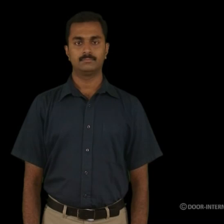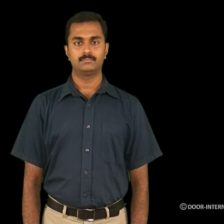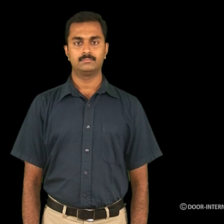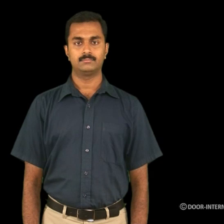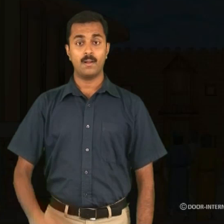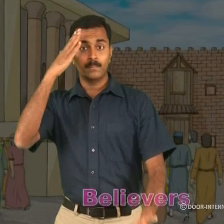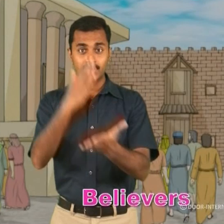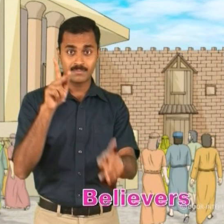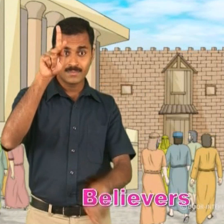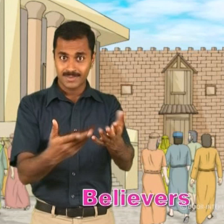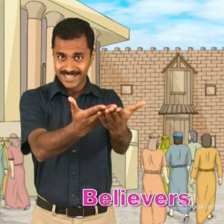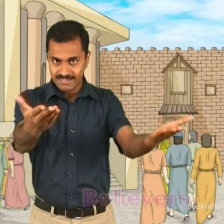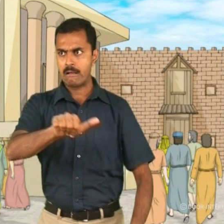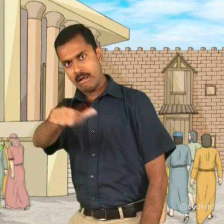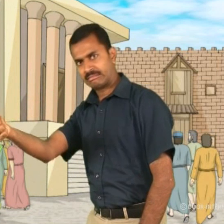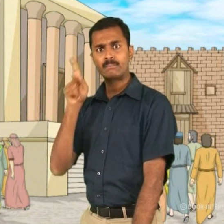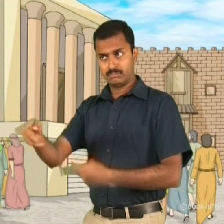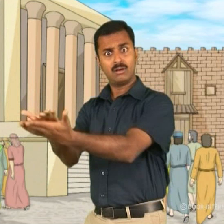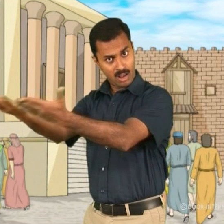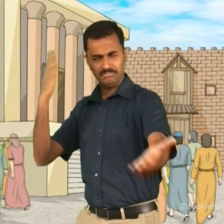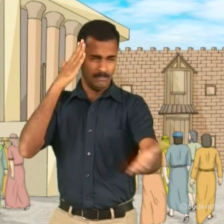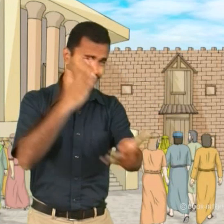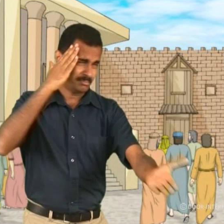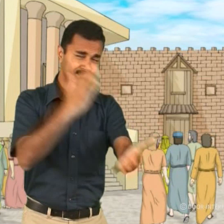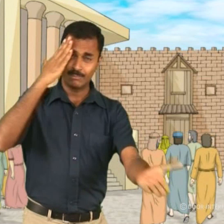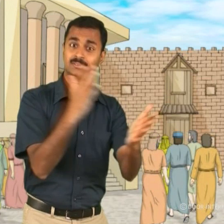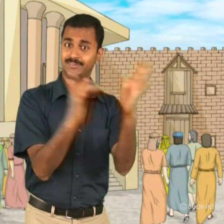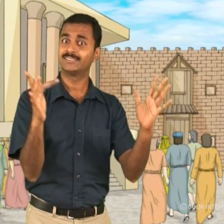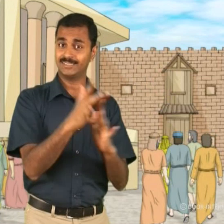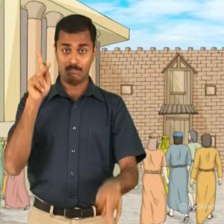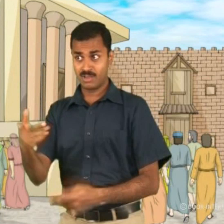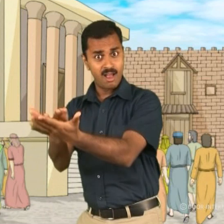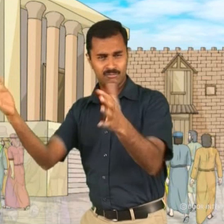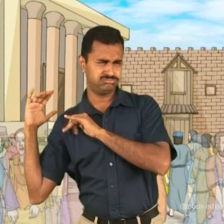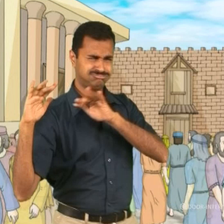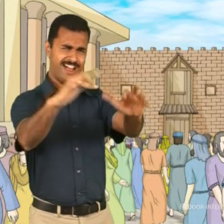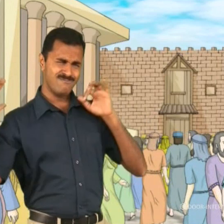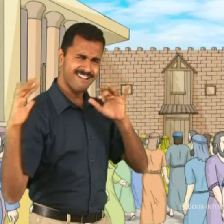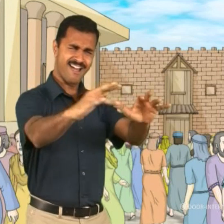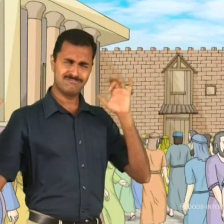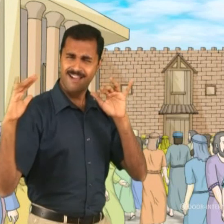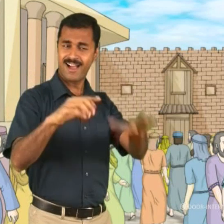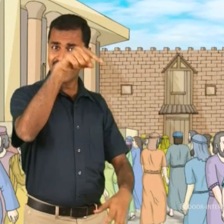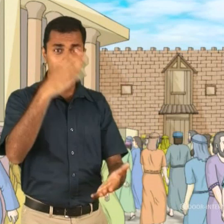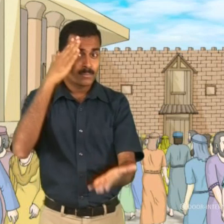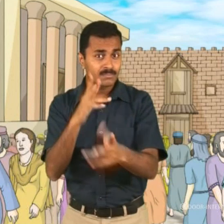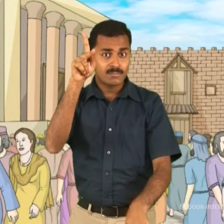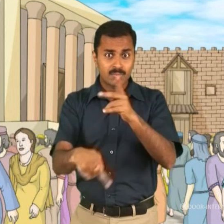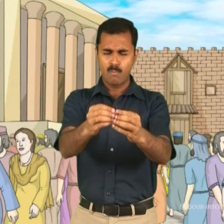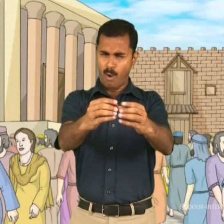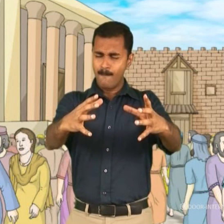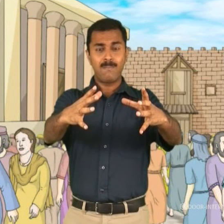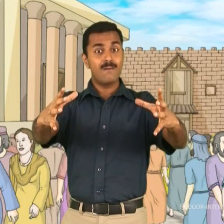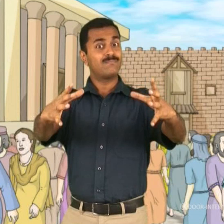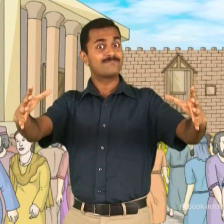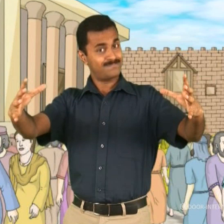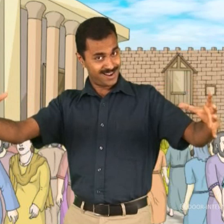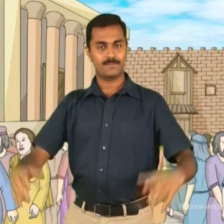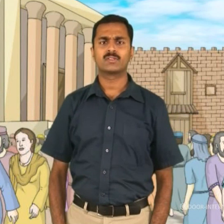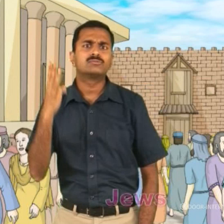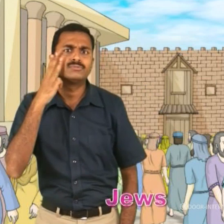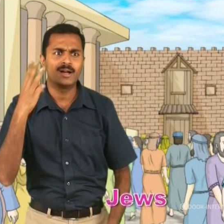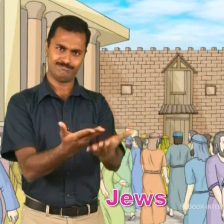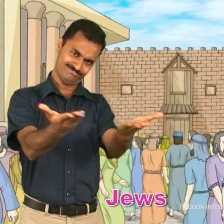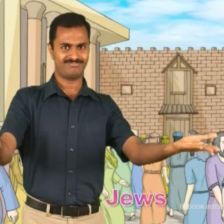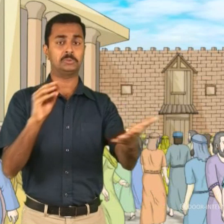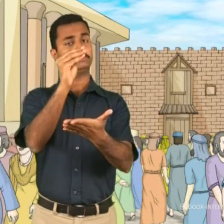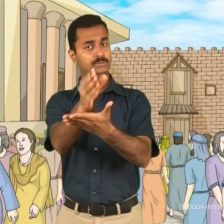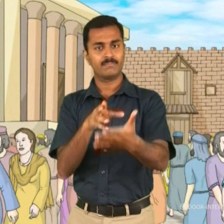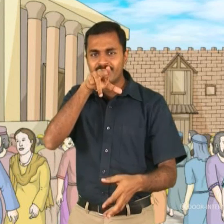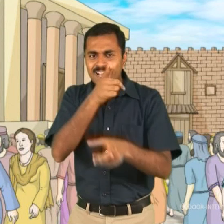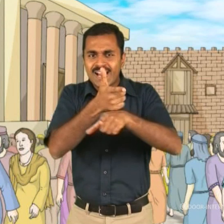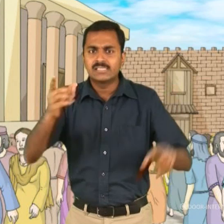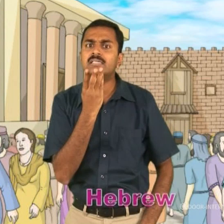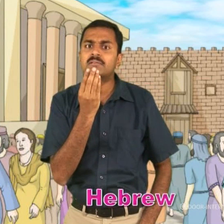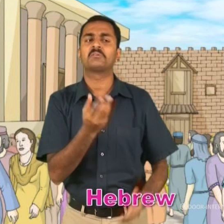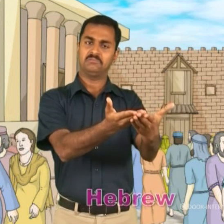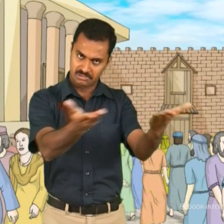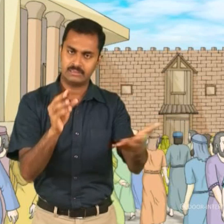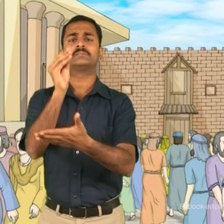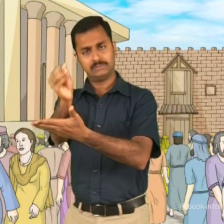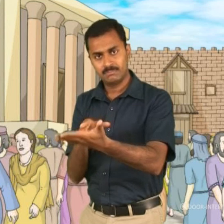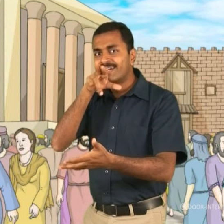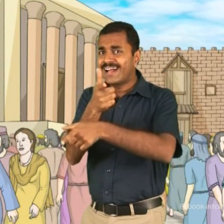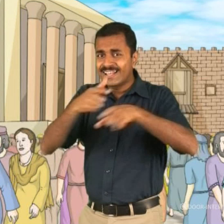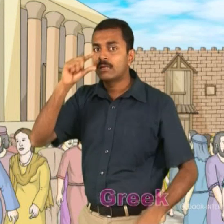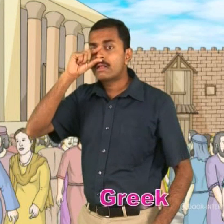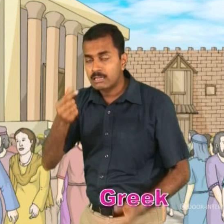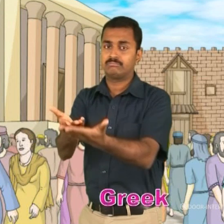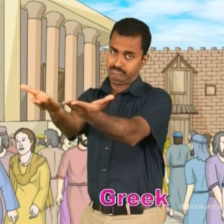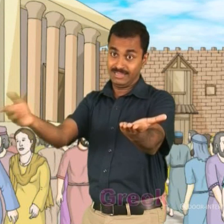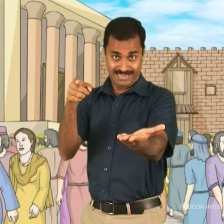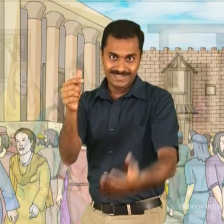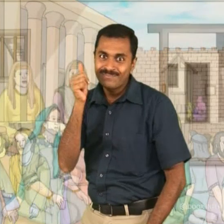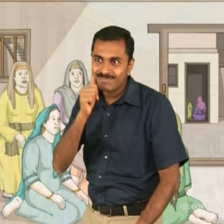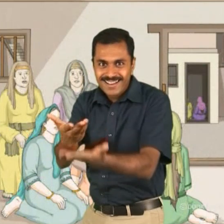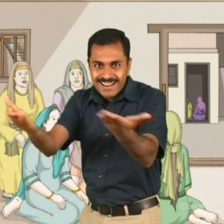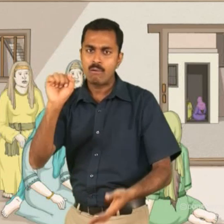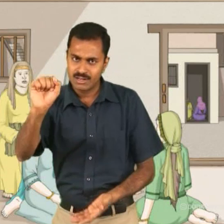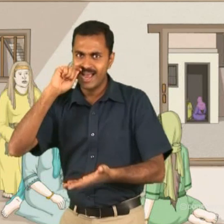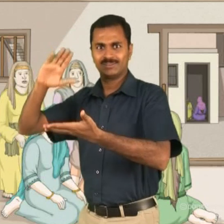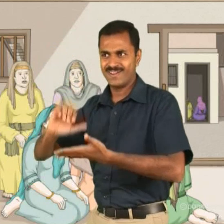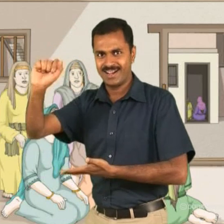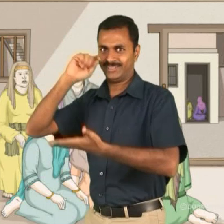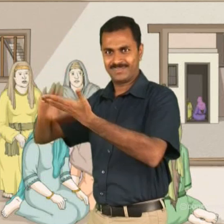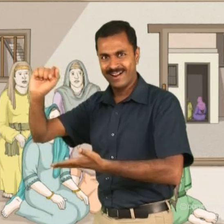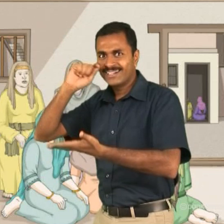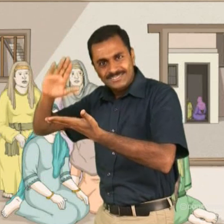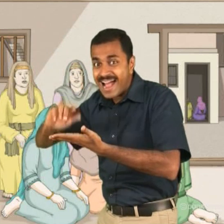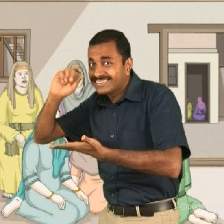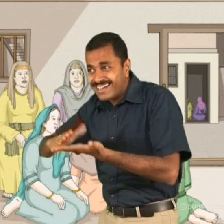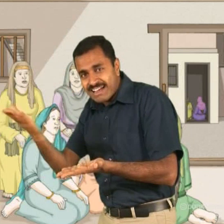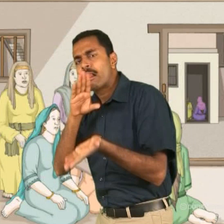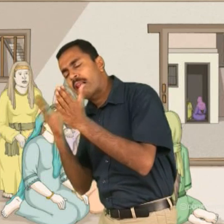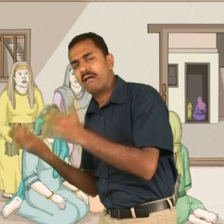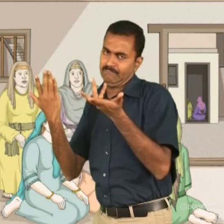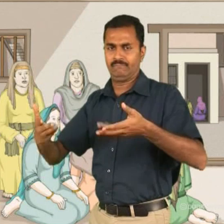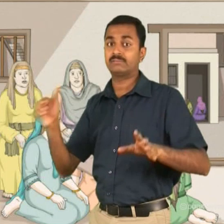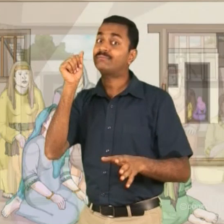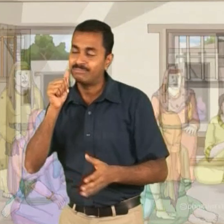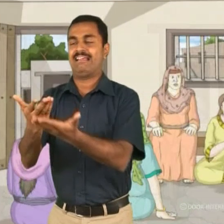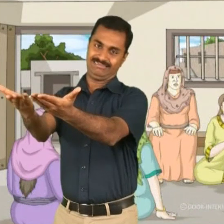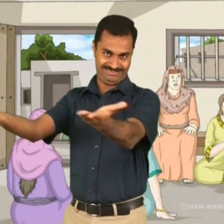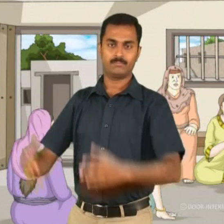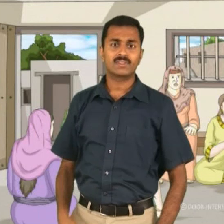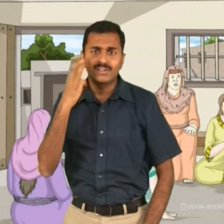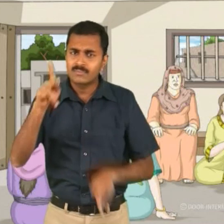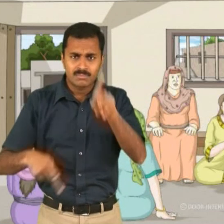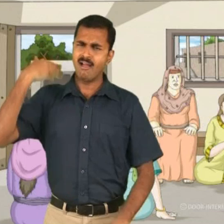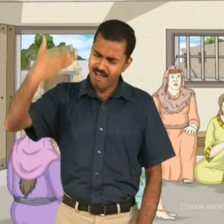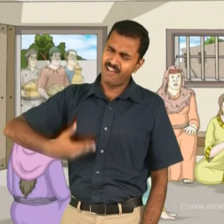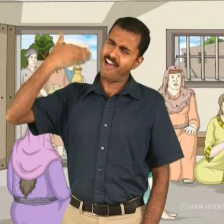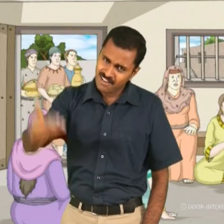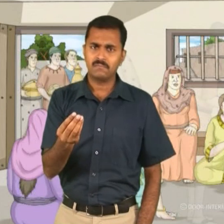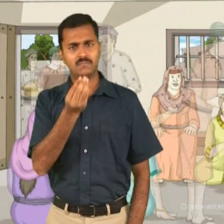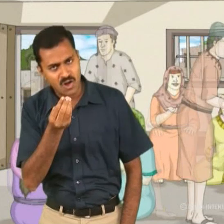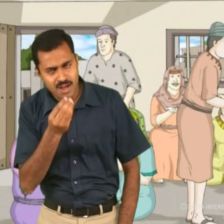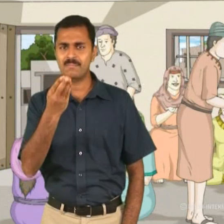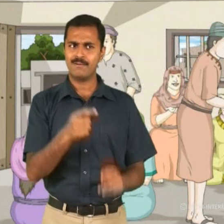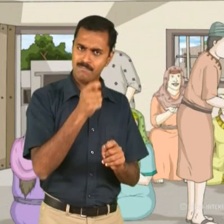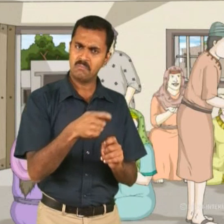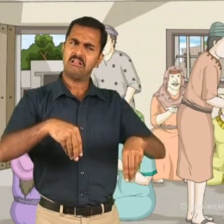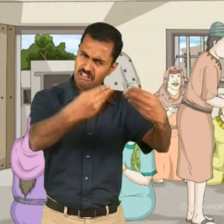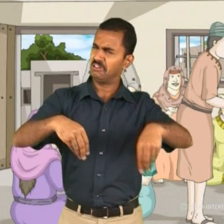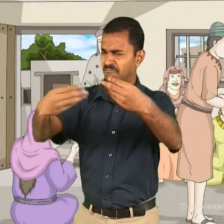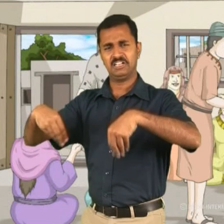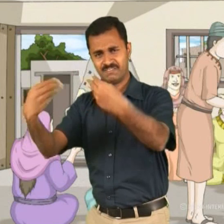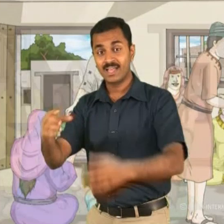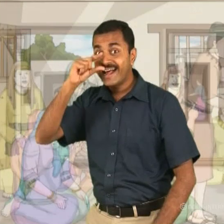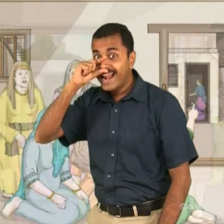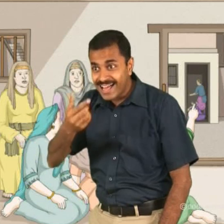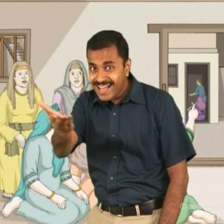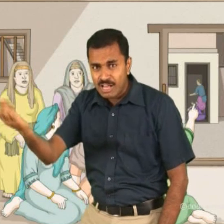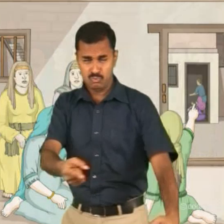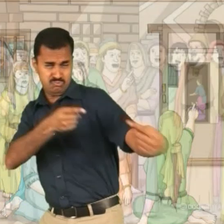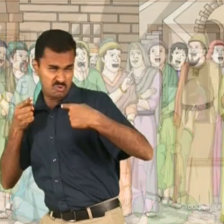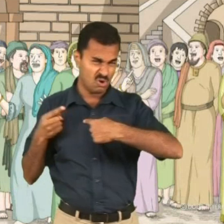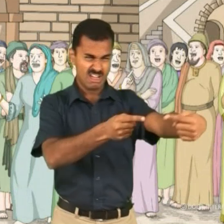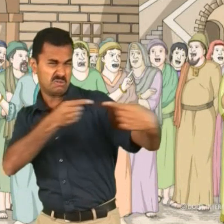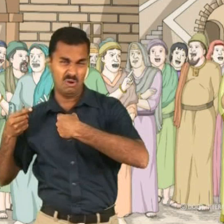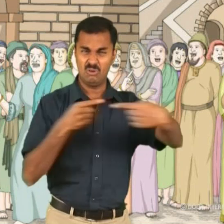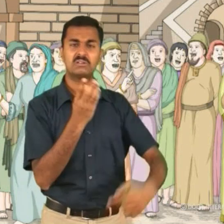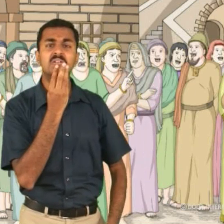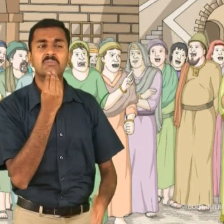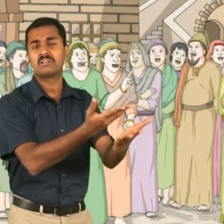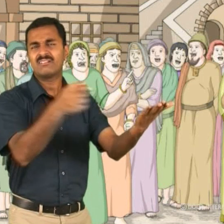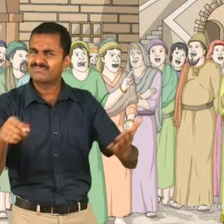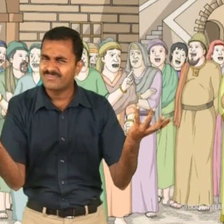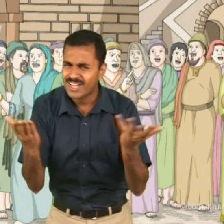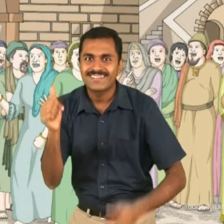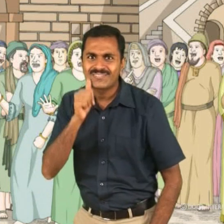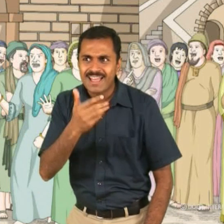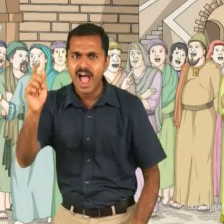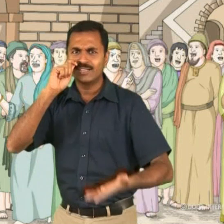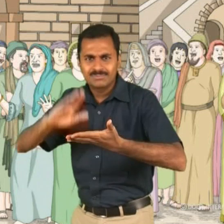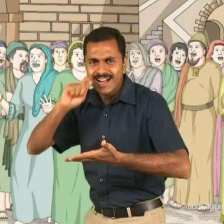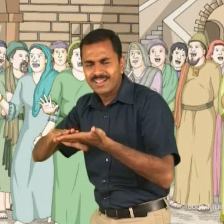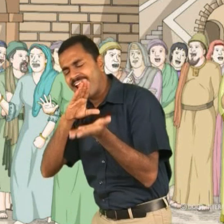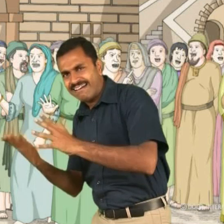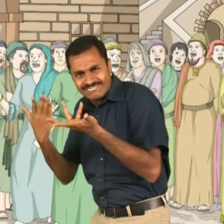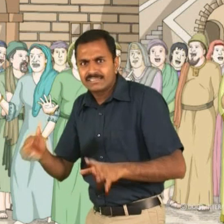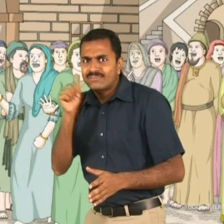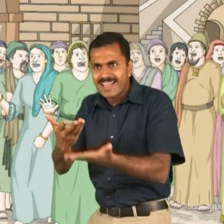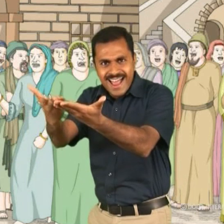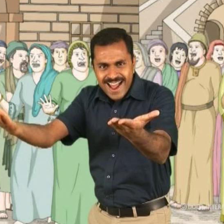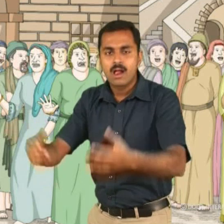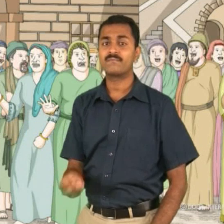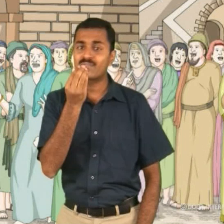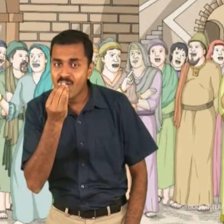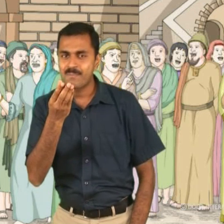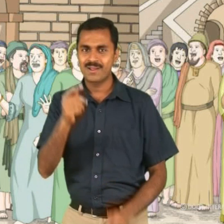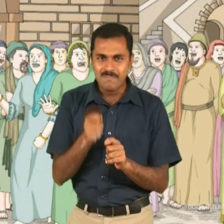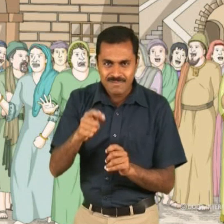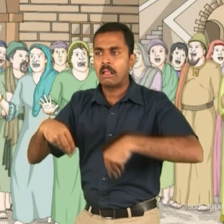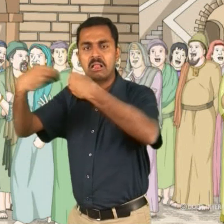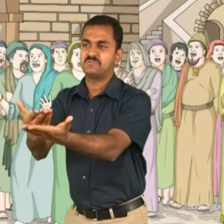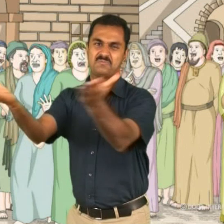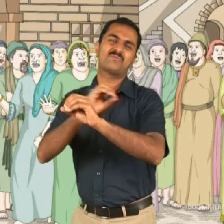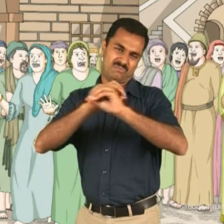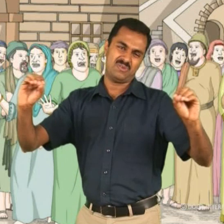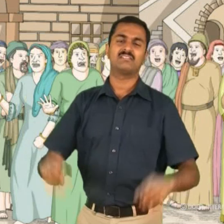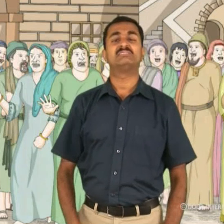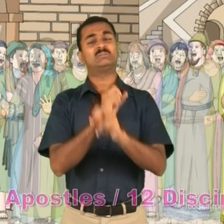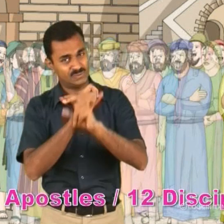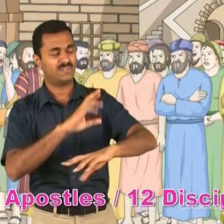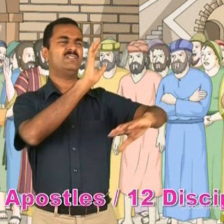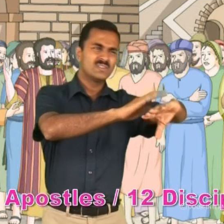In those days when the disciples were increasing in number, the Grecian Jews among them began to grumble against the Hebraic Jews because their widows were being overlooked in the daily distribution of food.